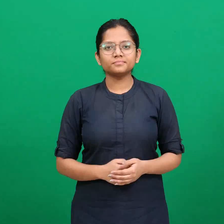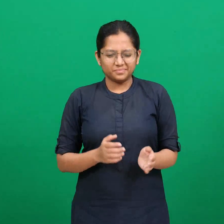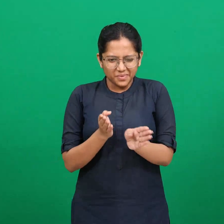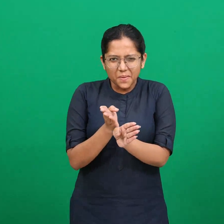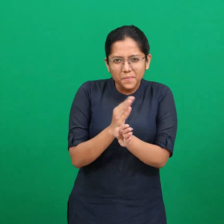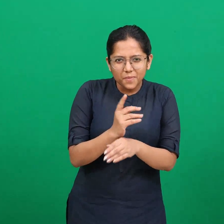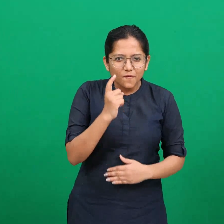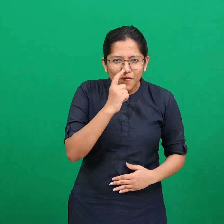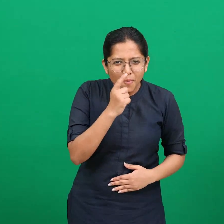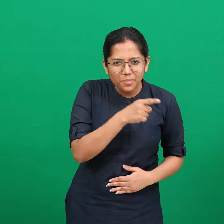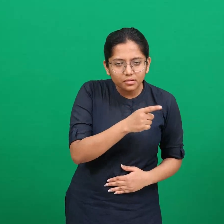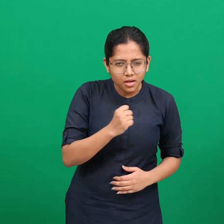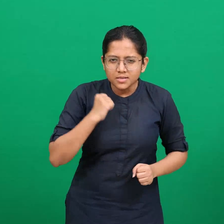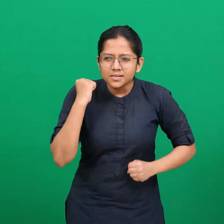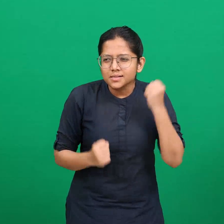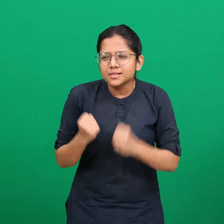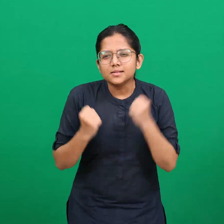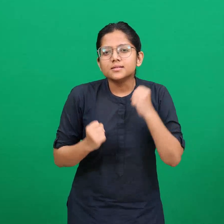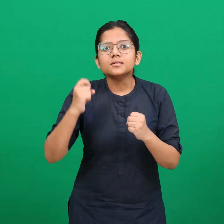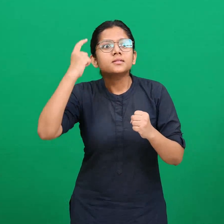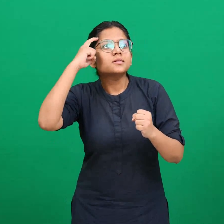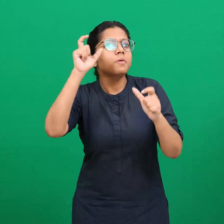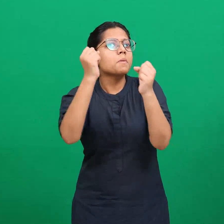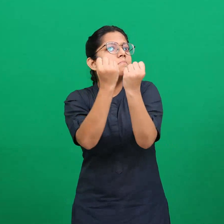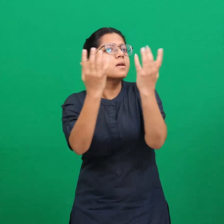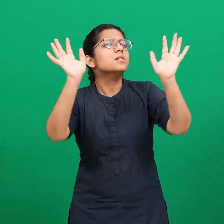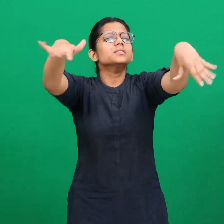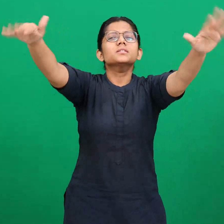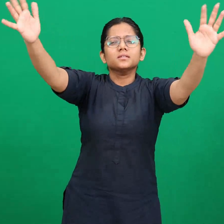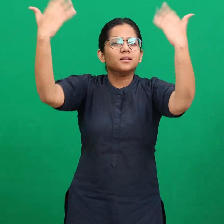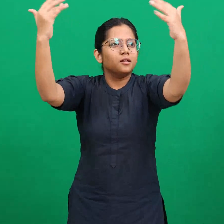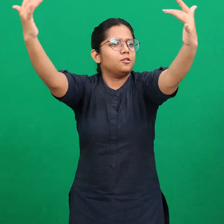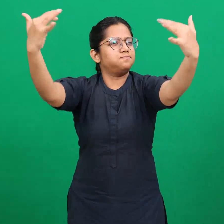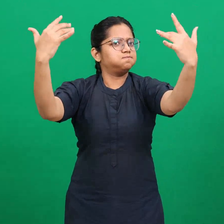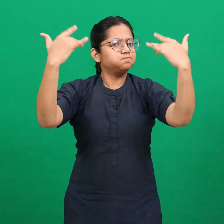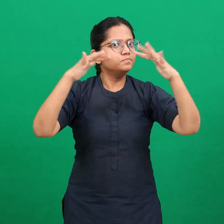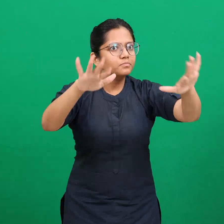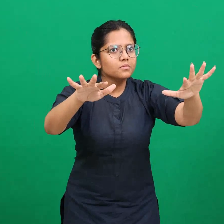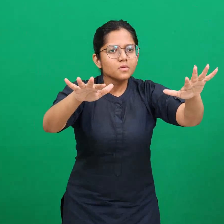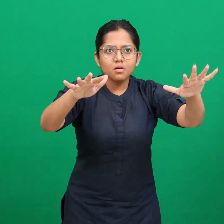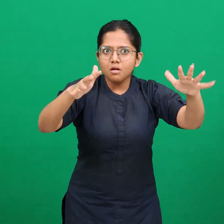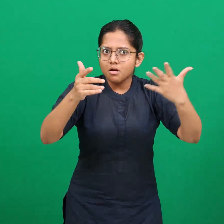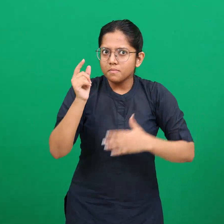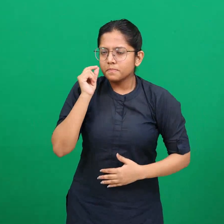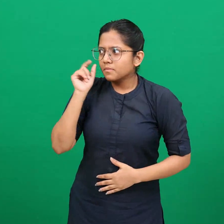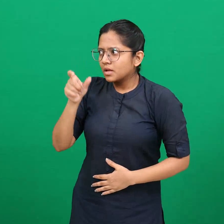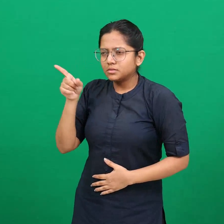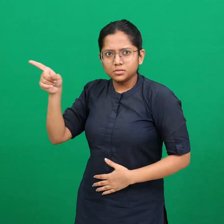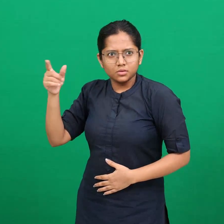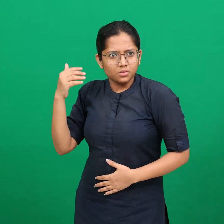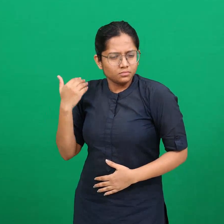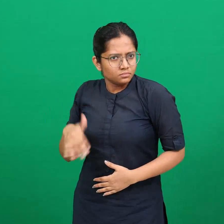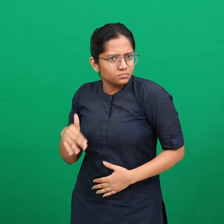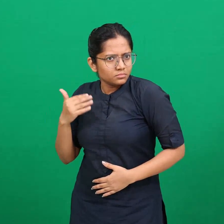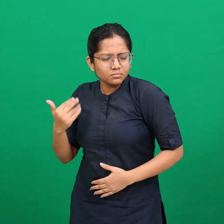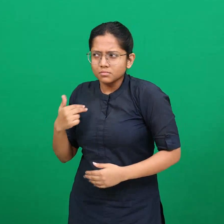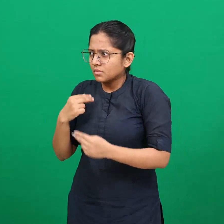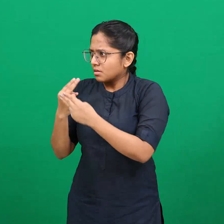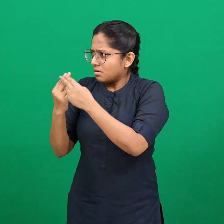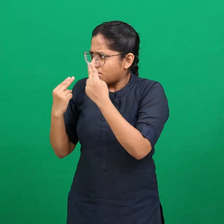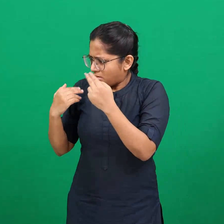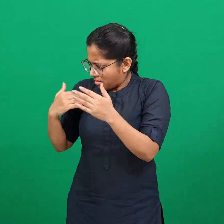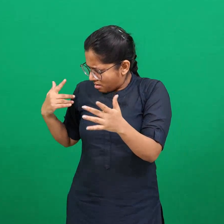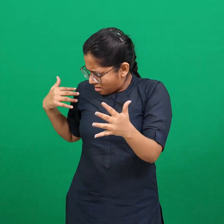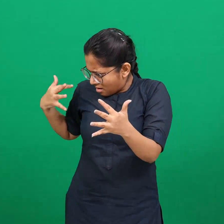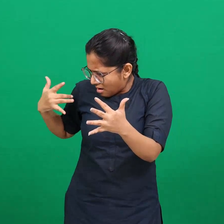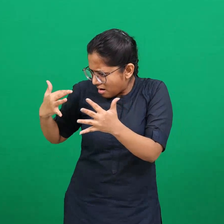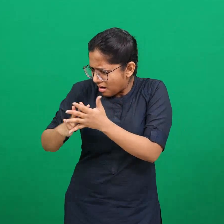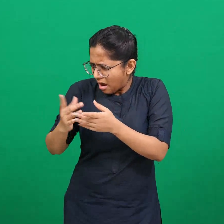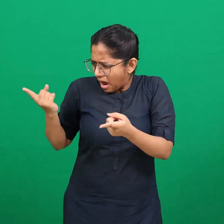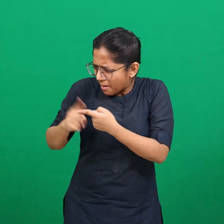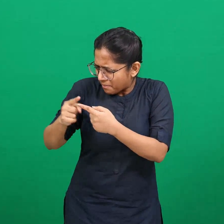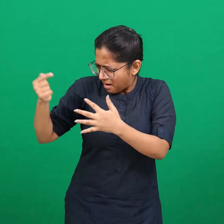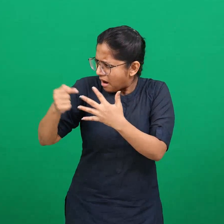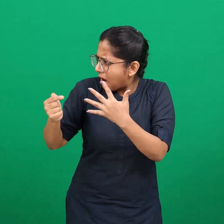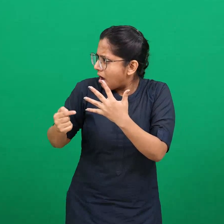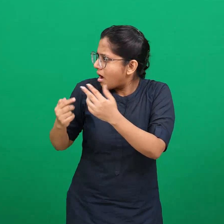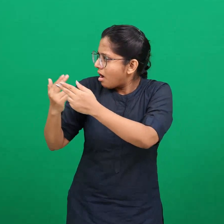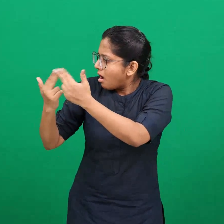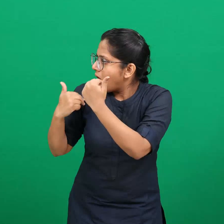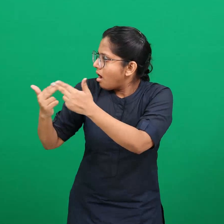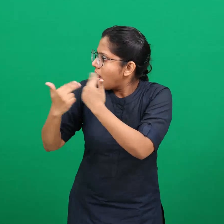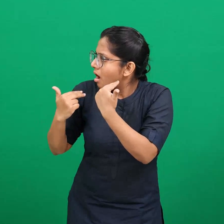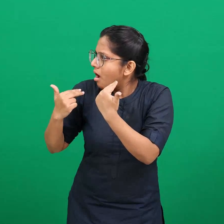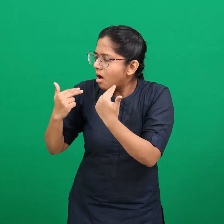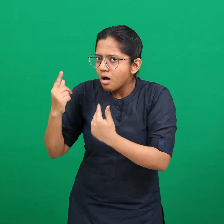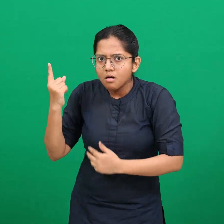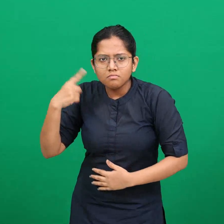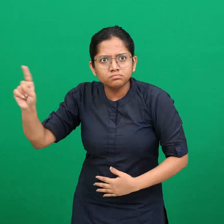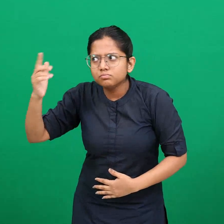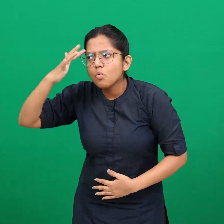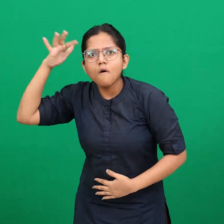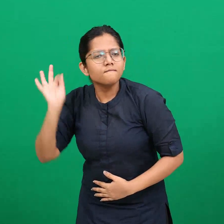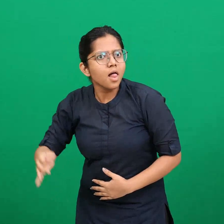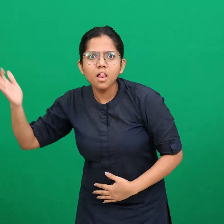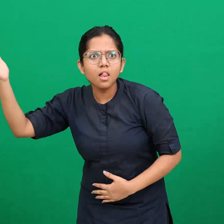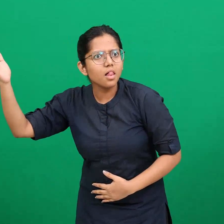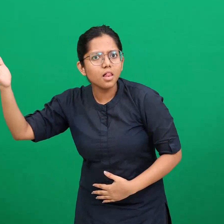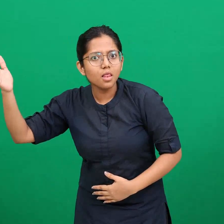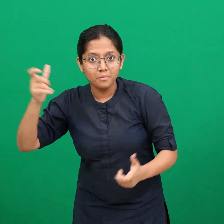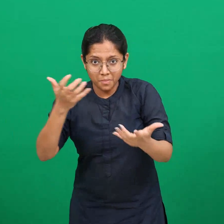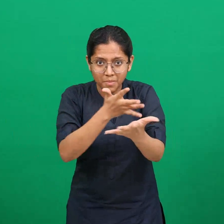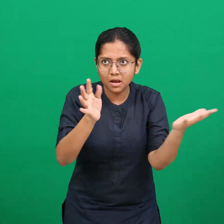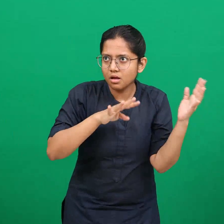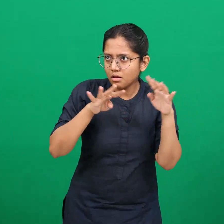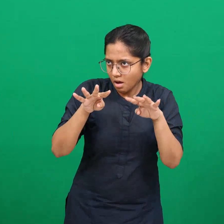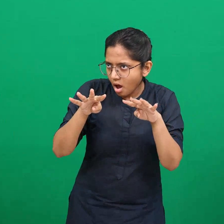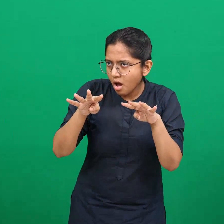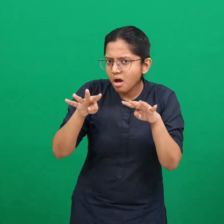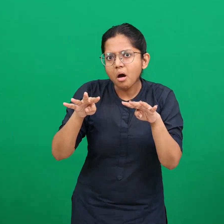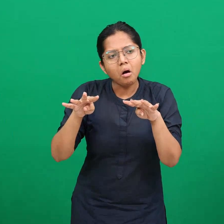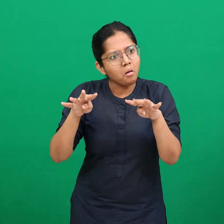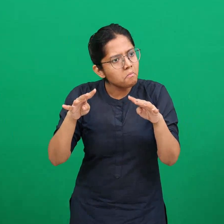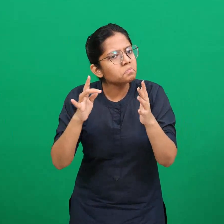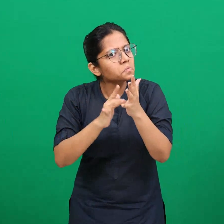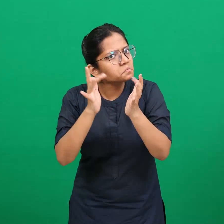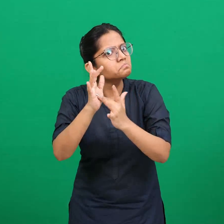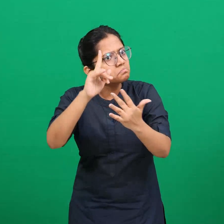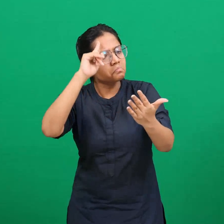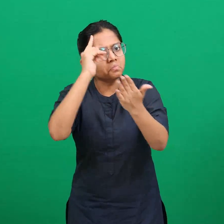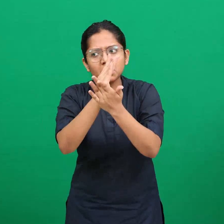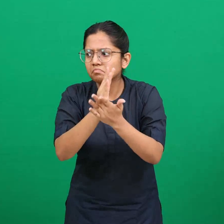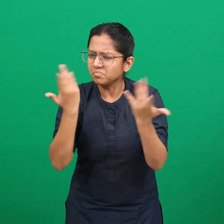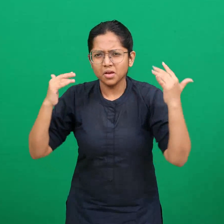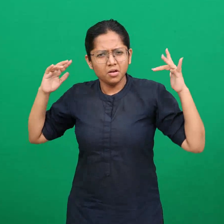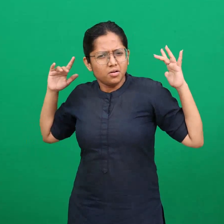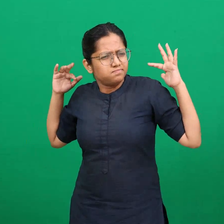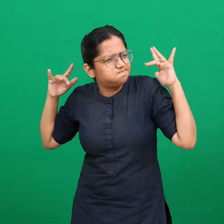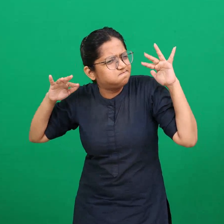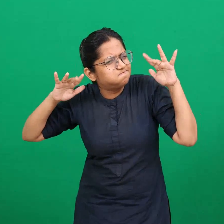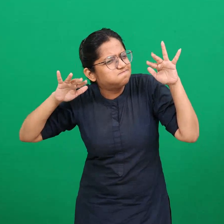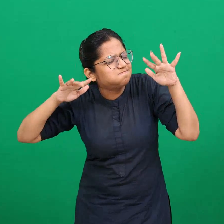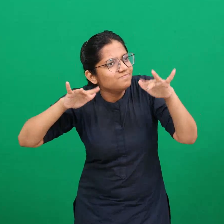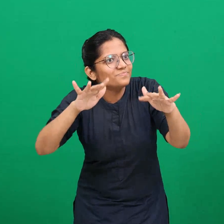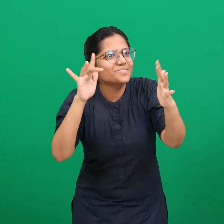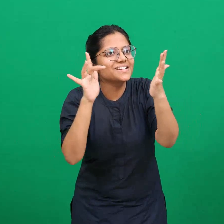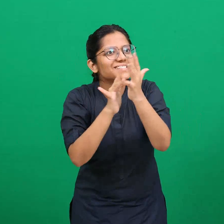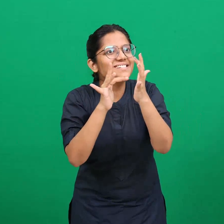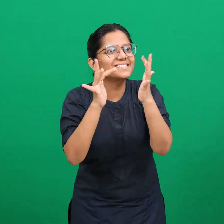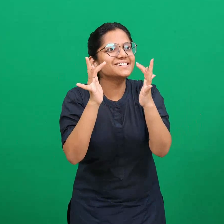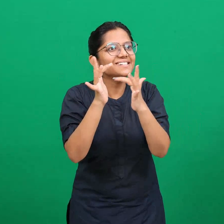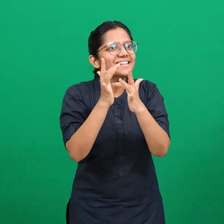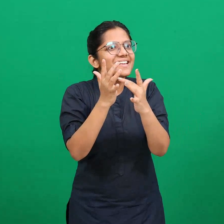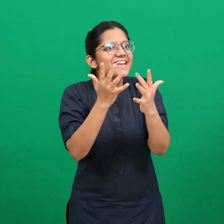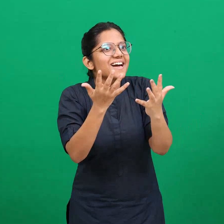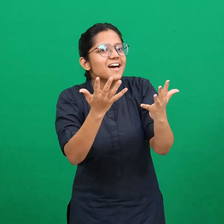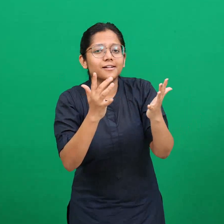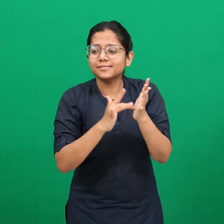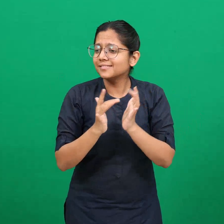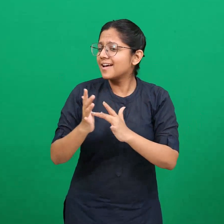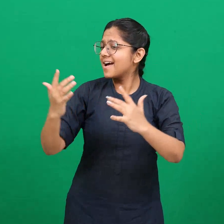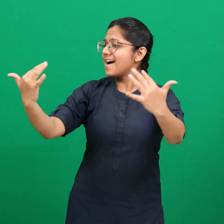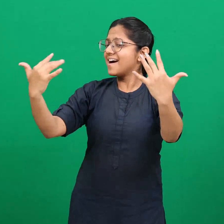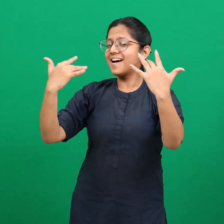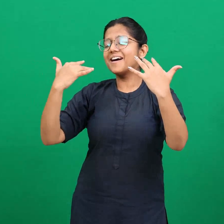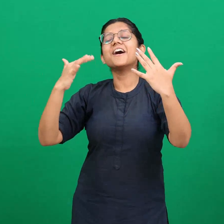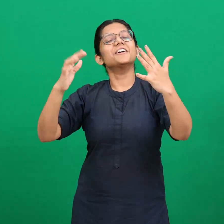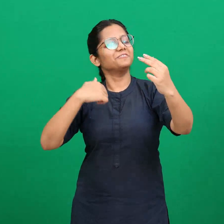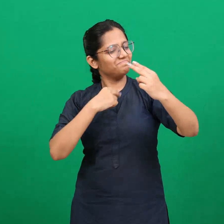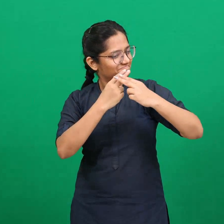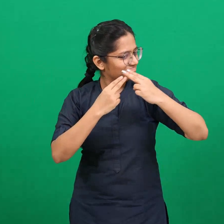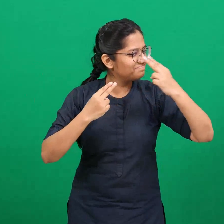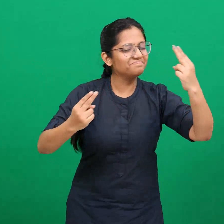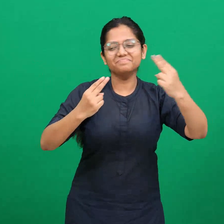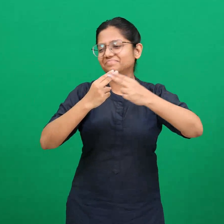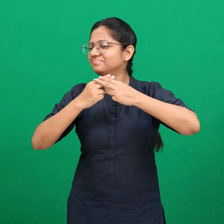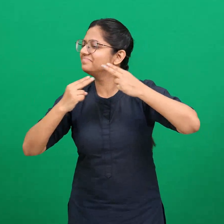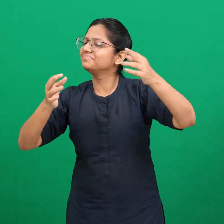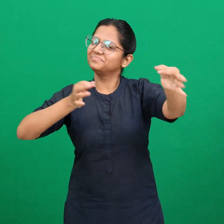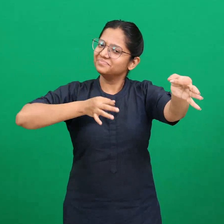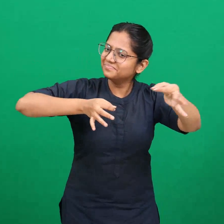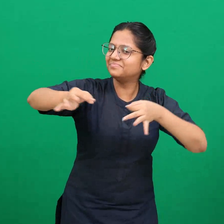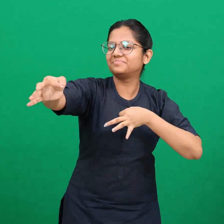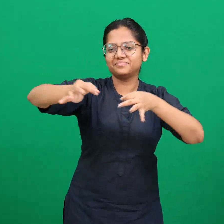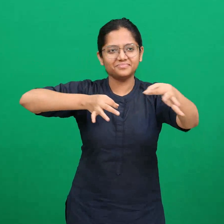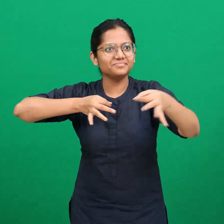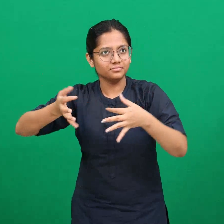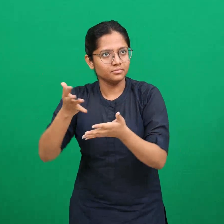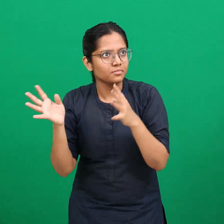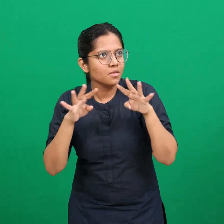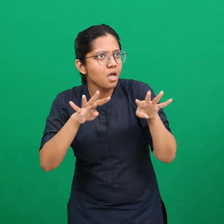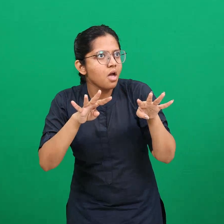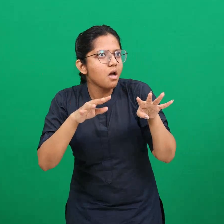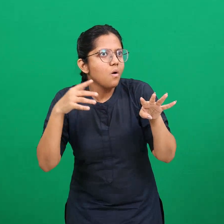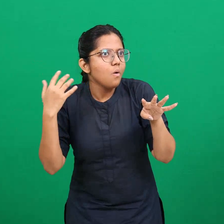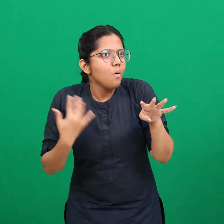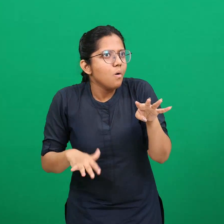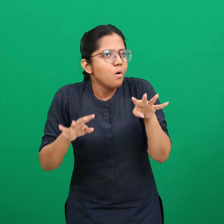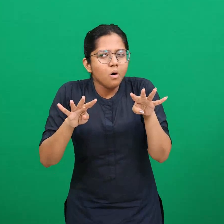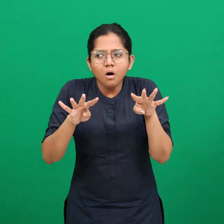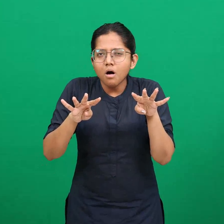Many of the Samaritans from that town believed in Jesus because of the woman's testimony, "He told me everything I ever did."